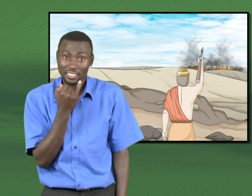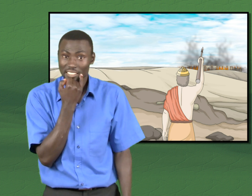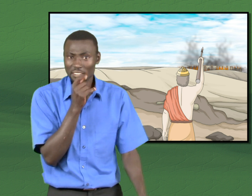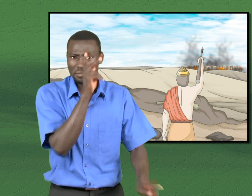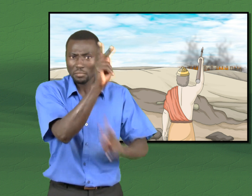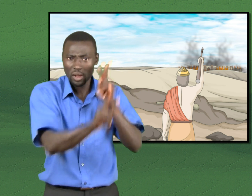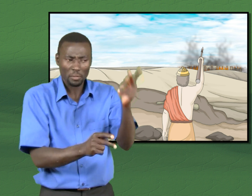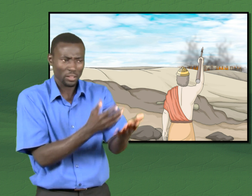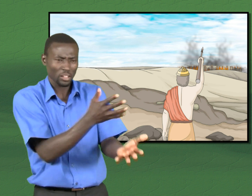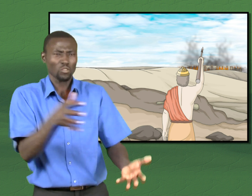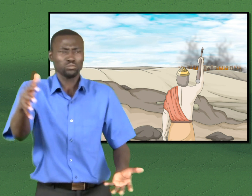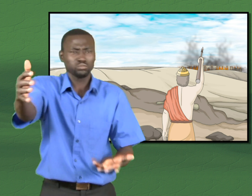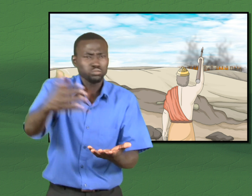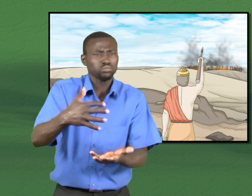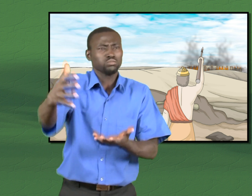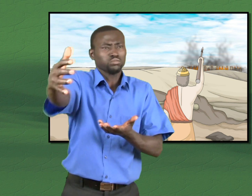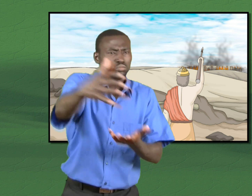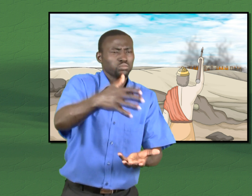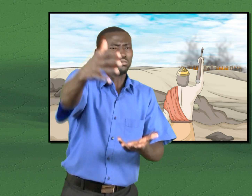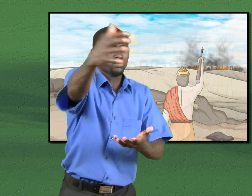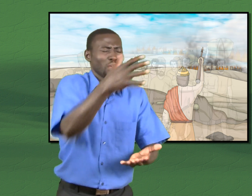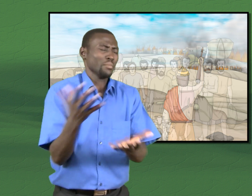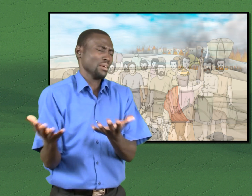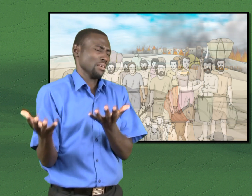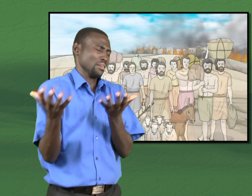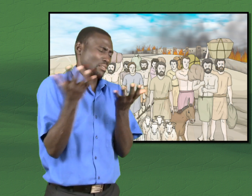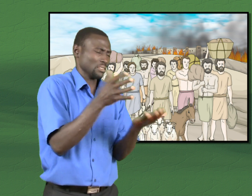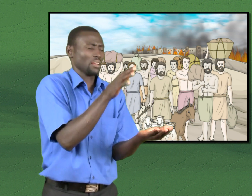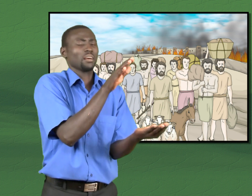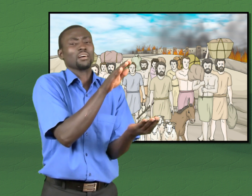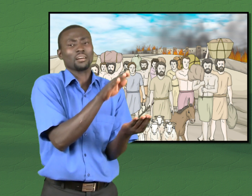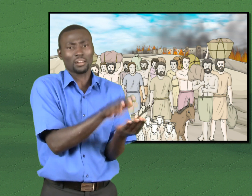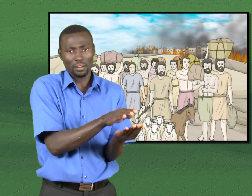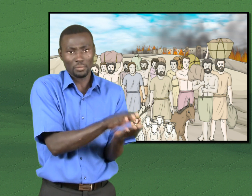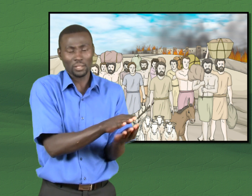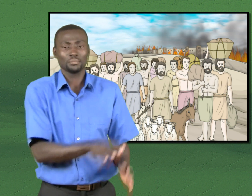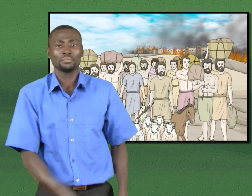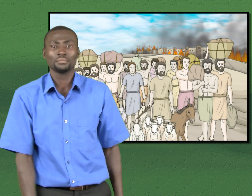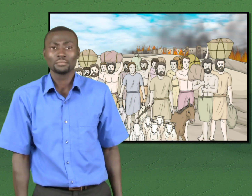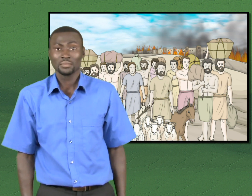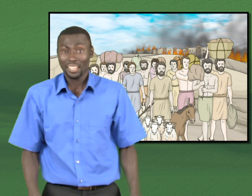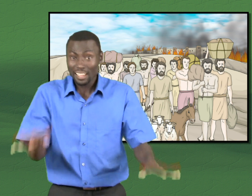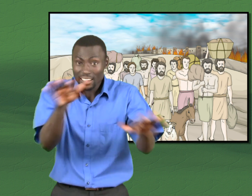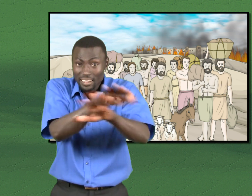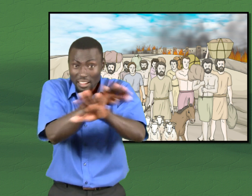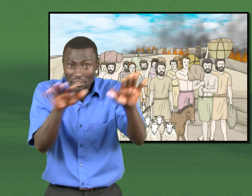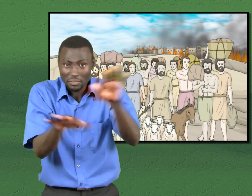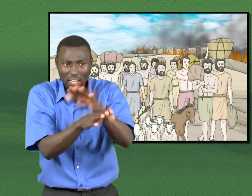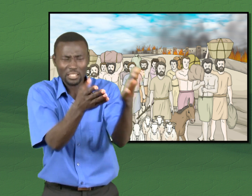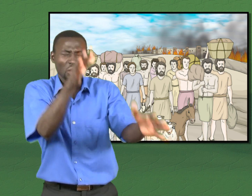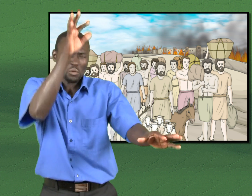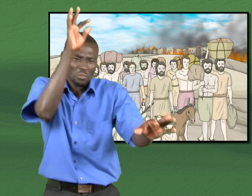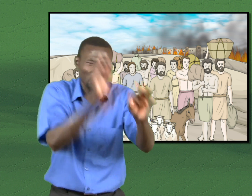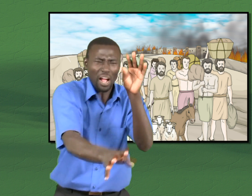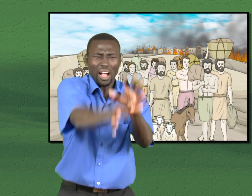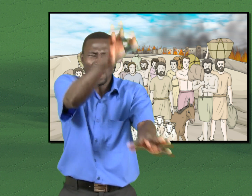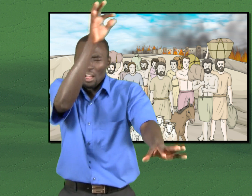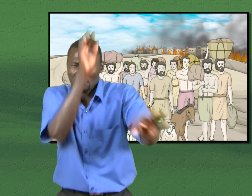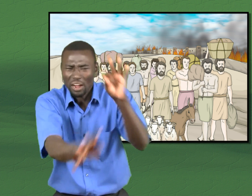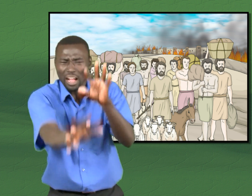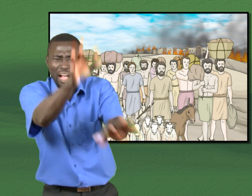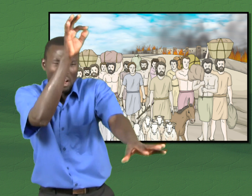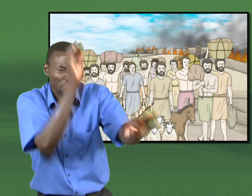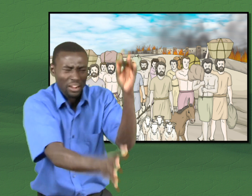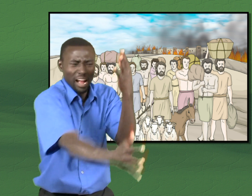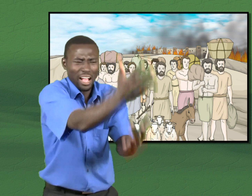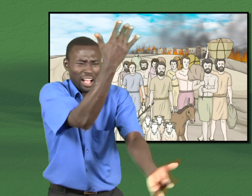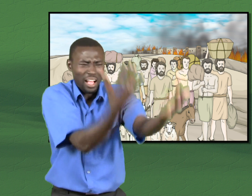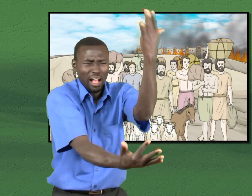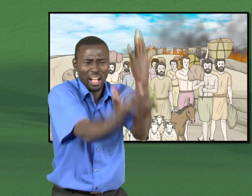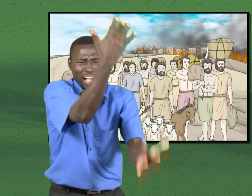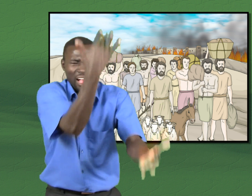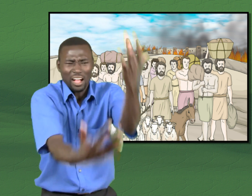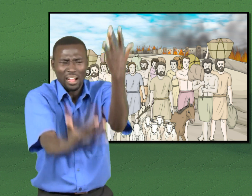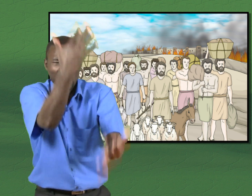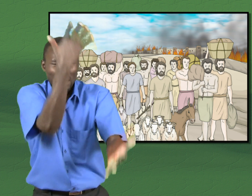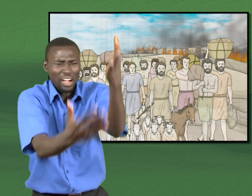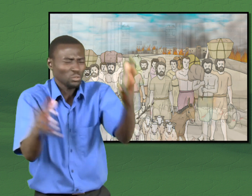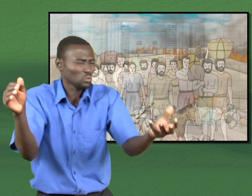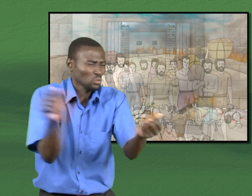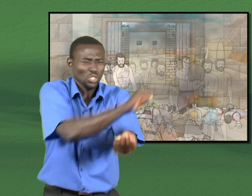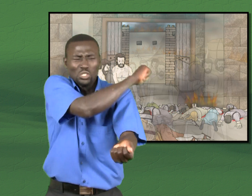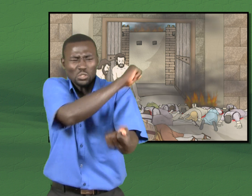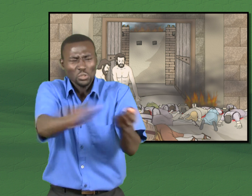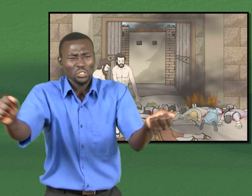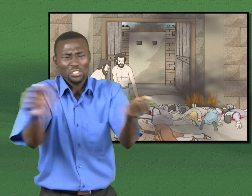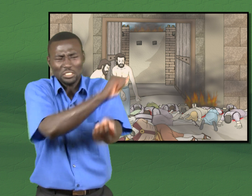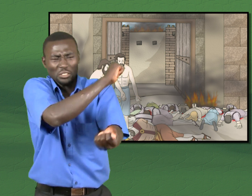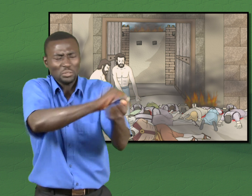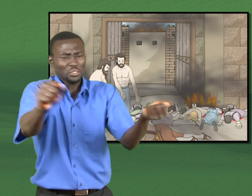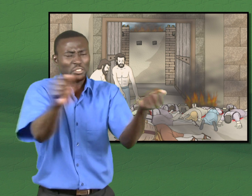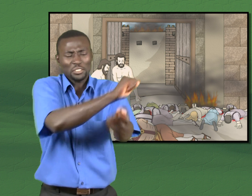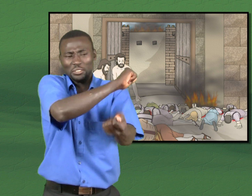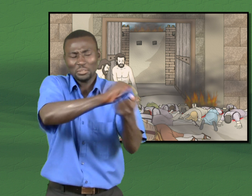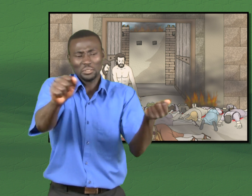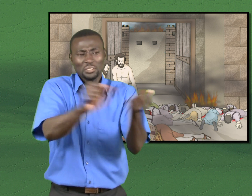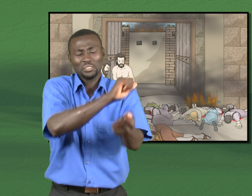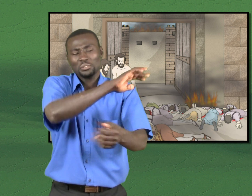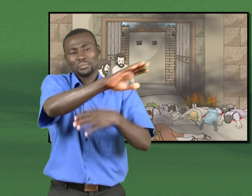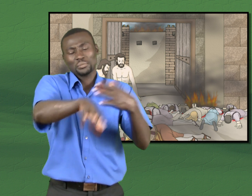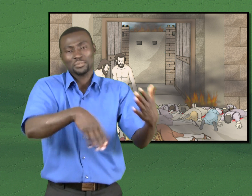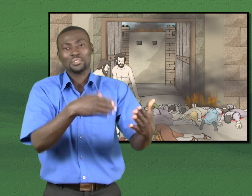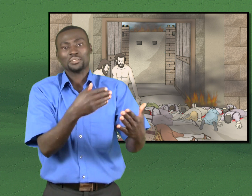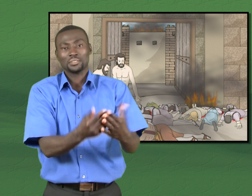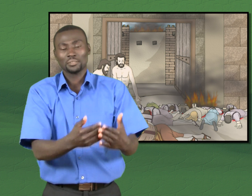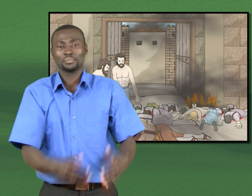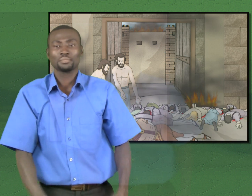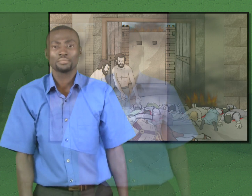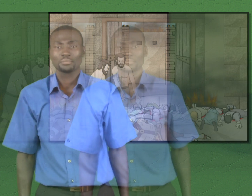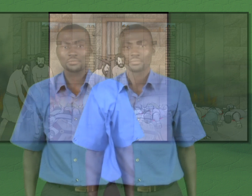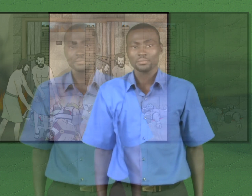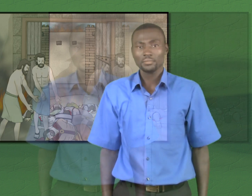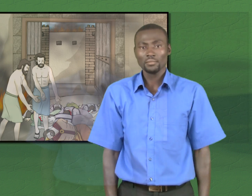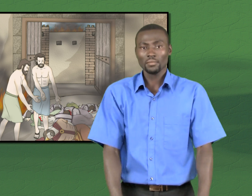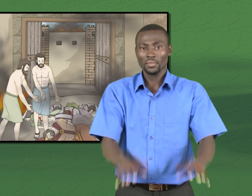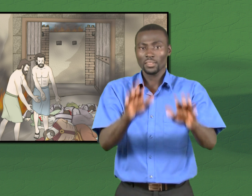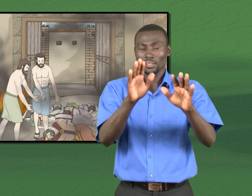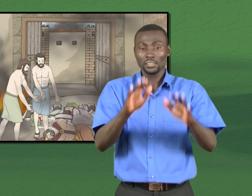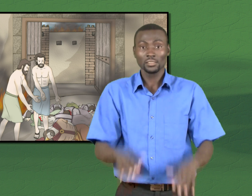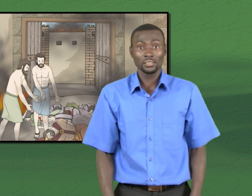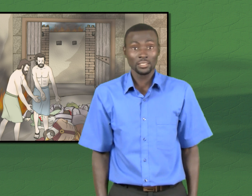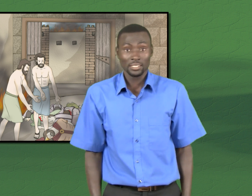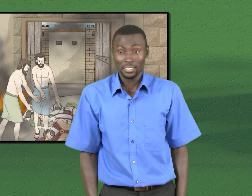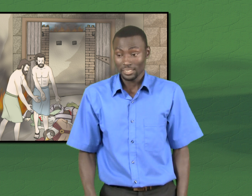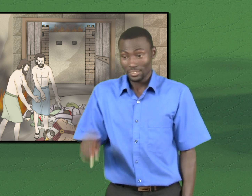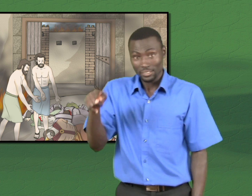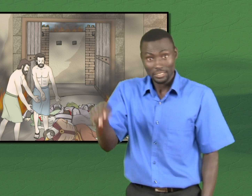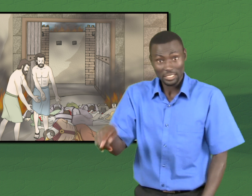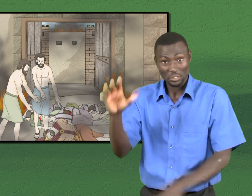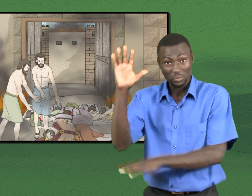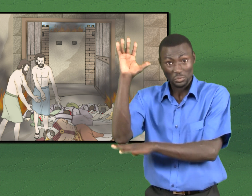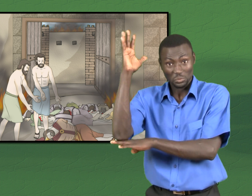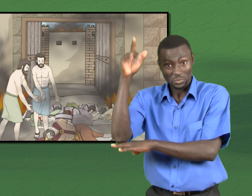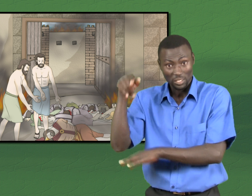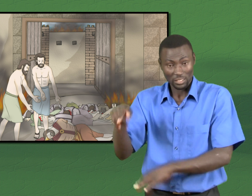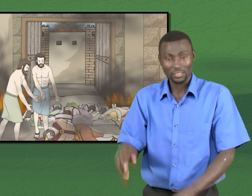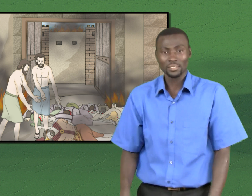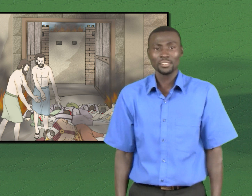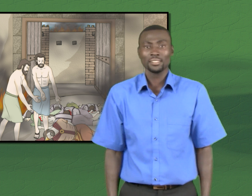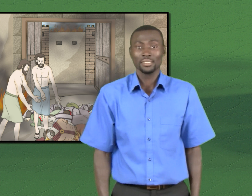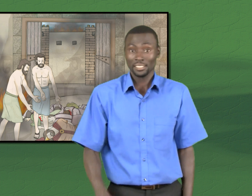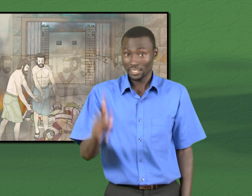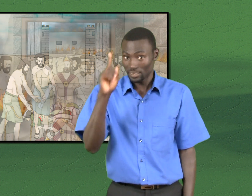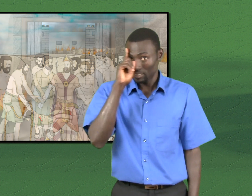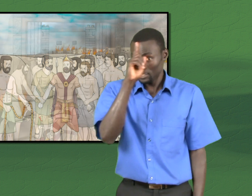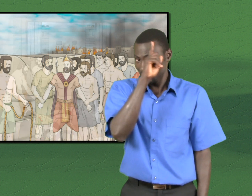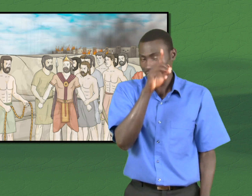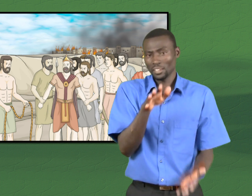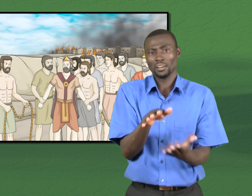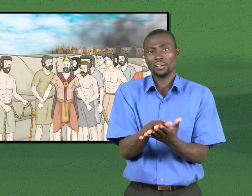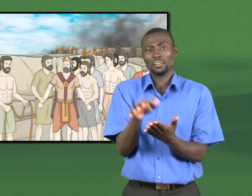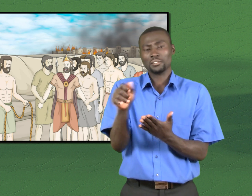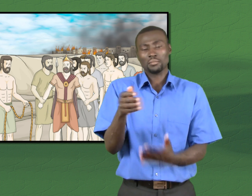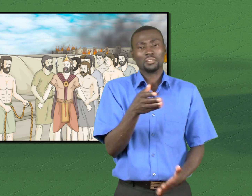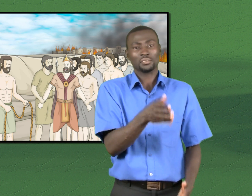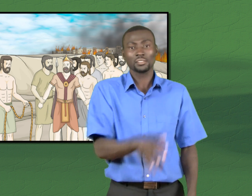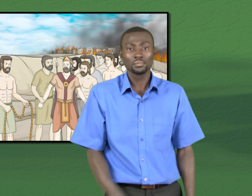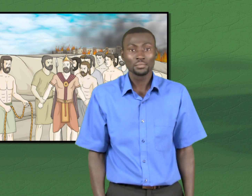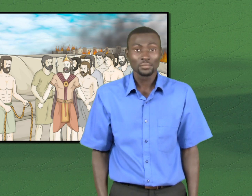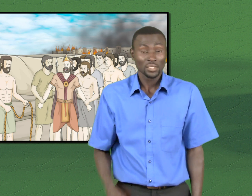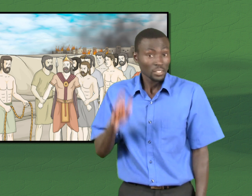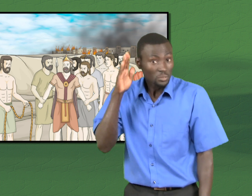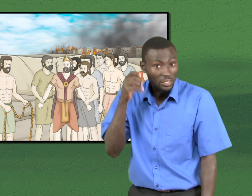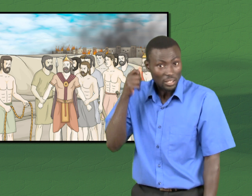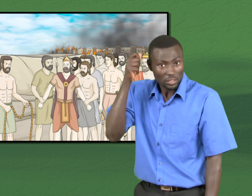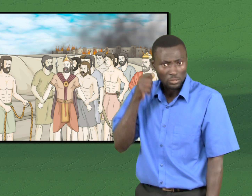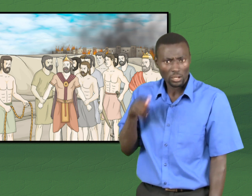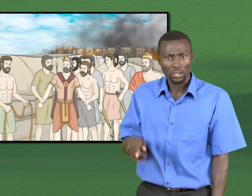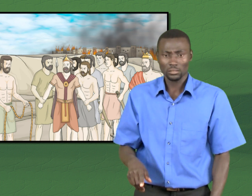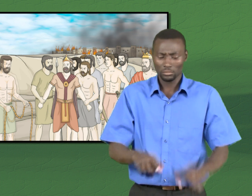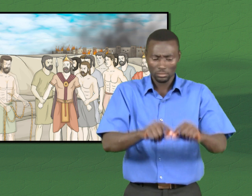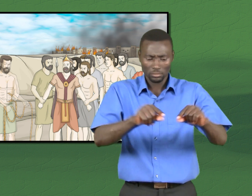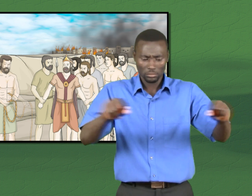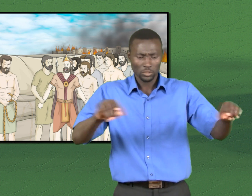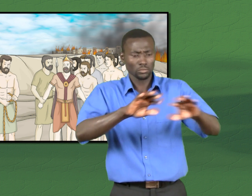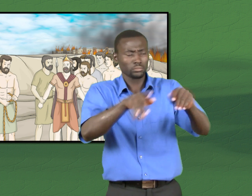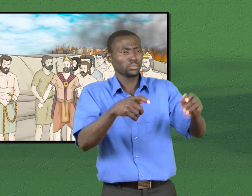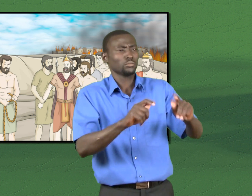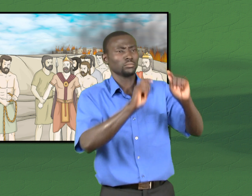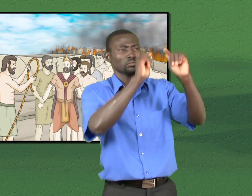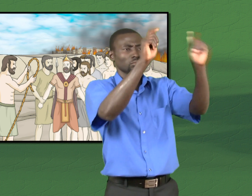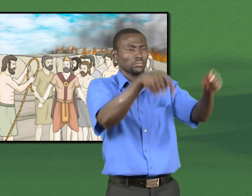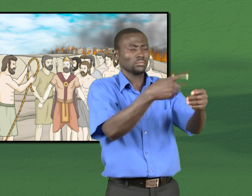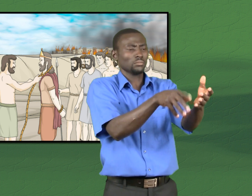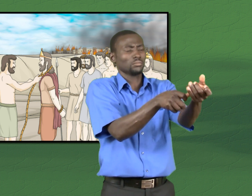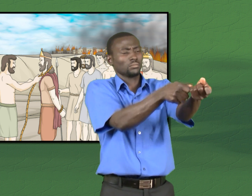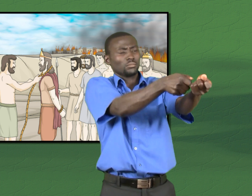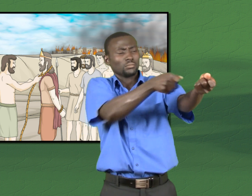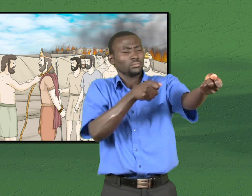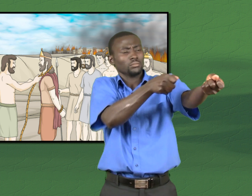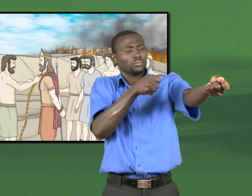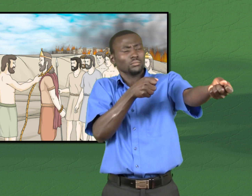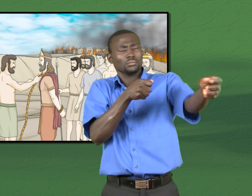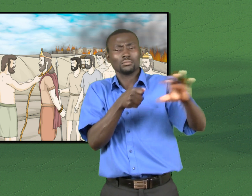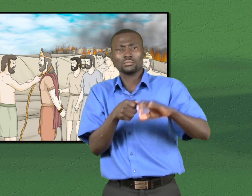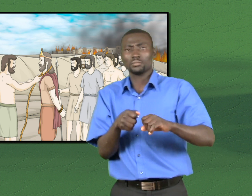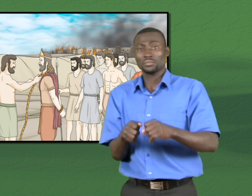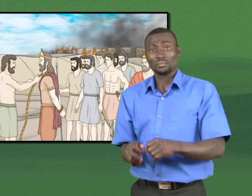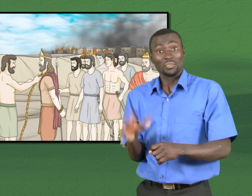Israel took for themselves only the cattle and plunder of that city, as the LORD had commanded Joshua.